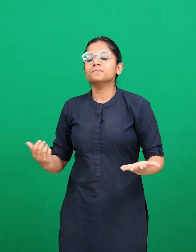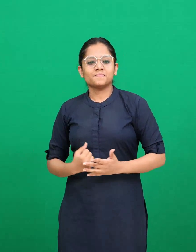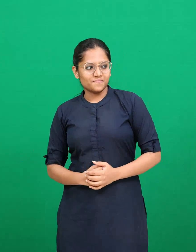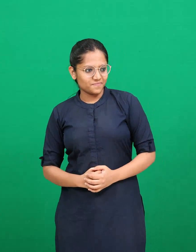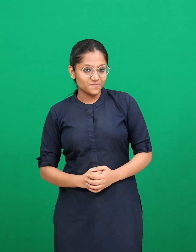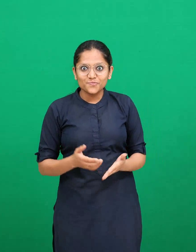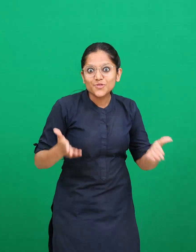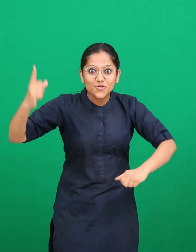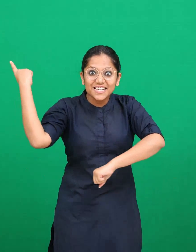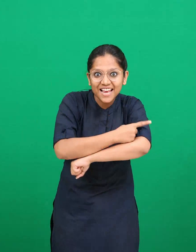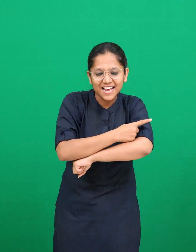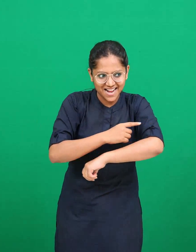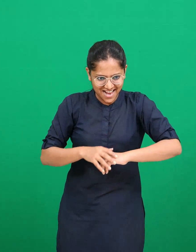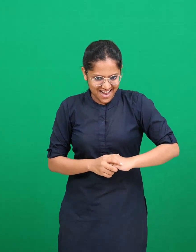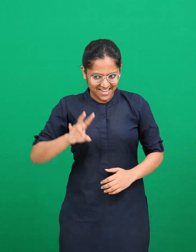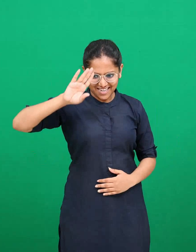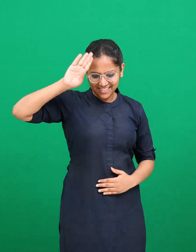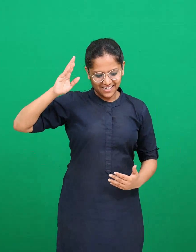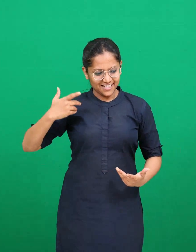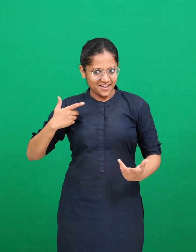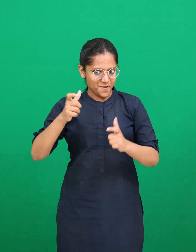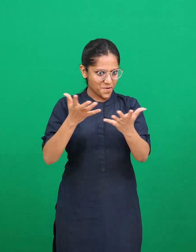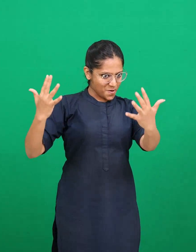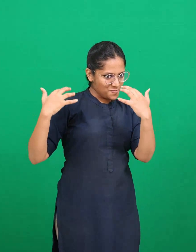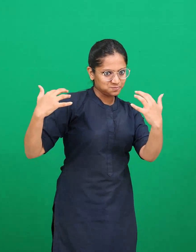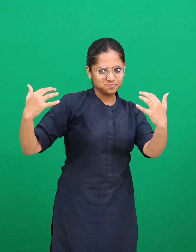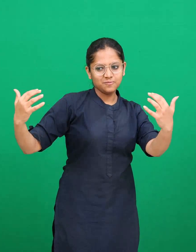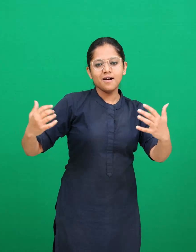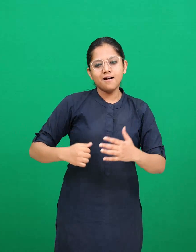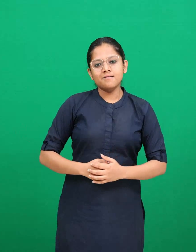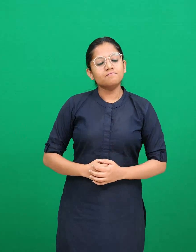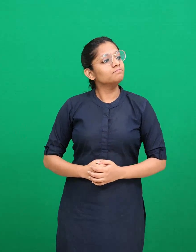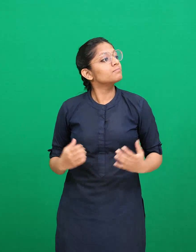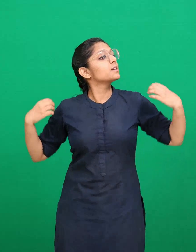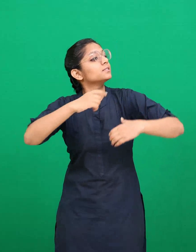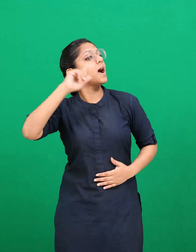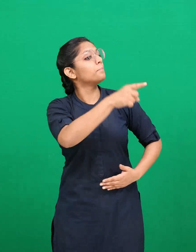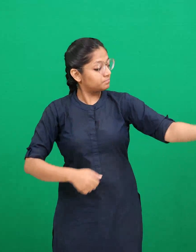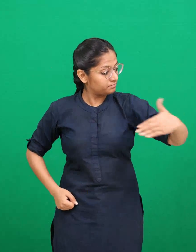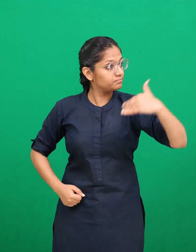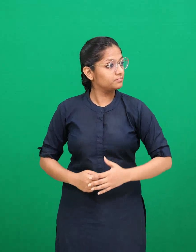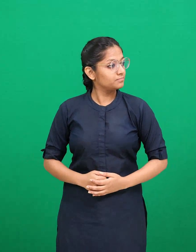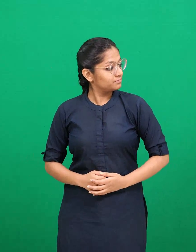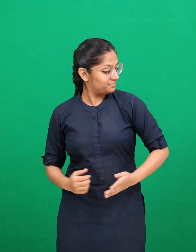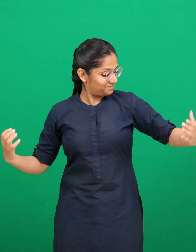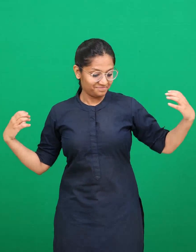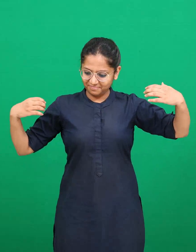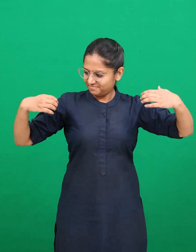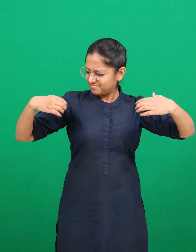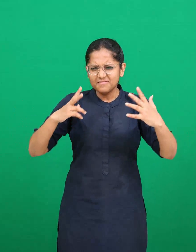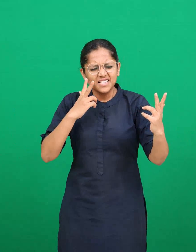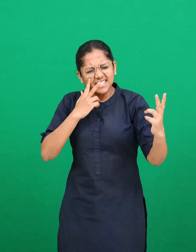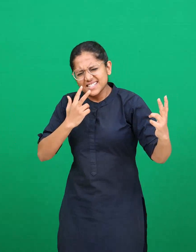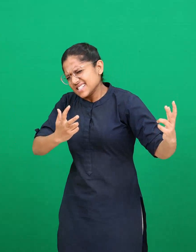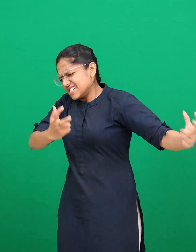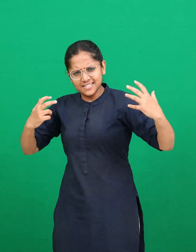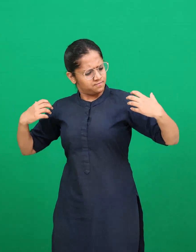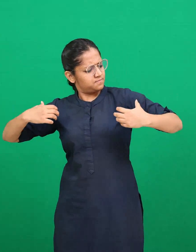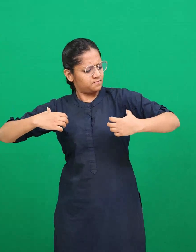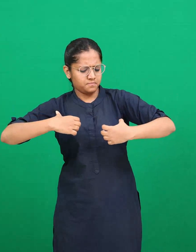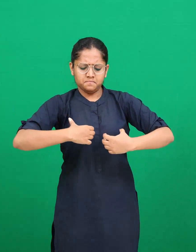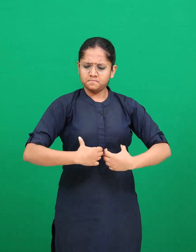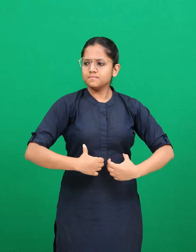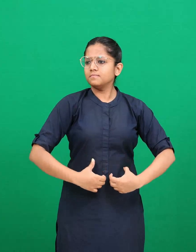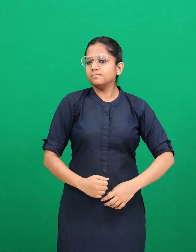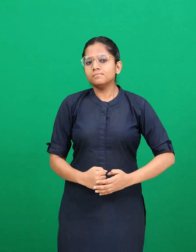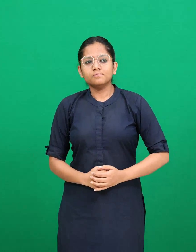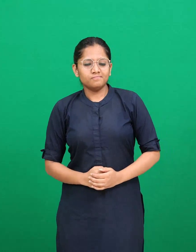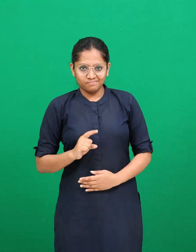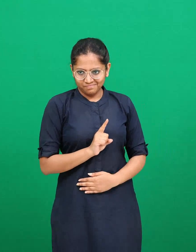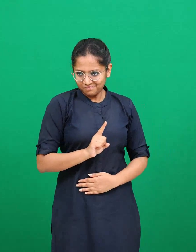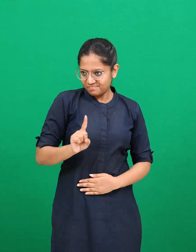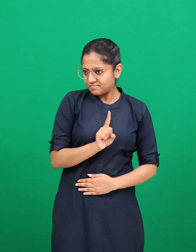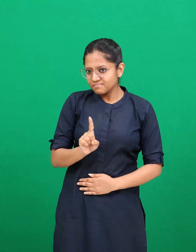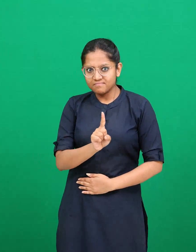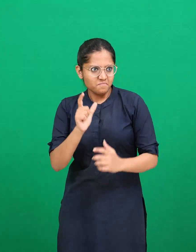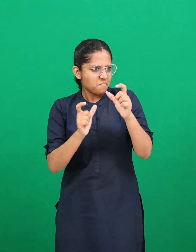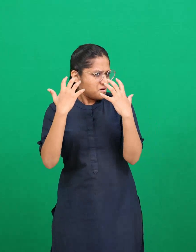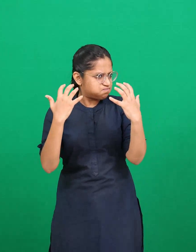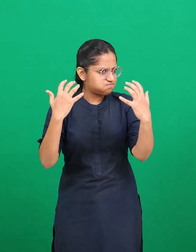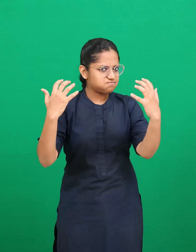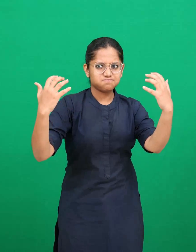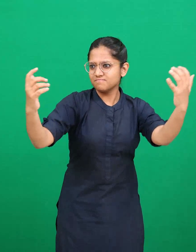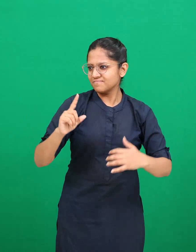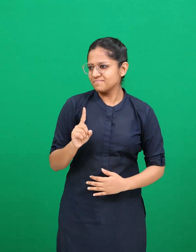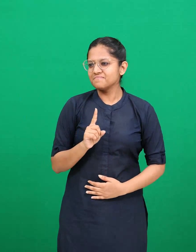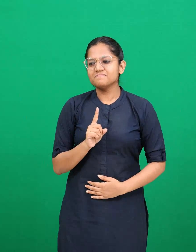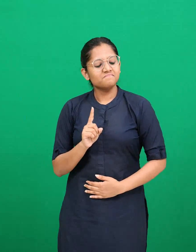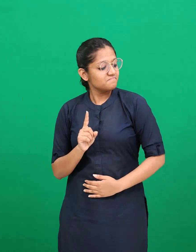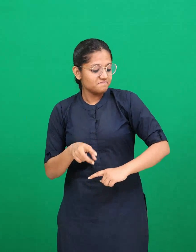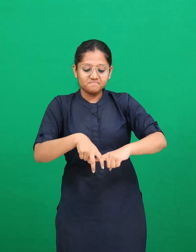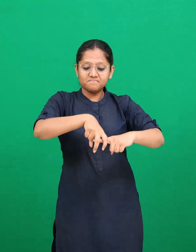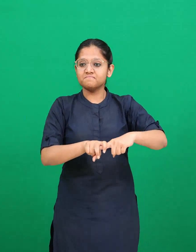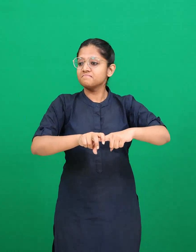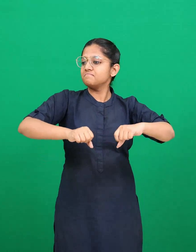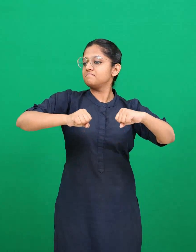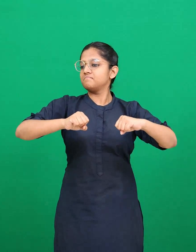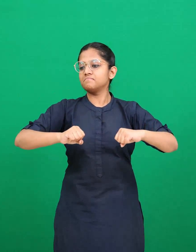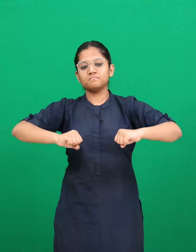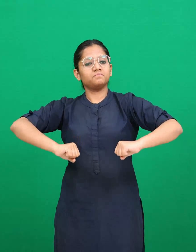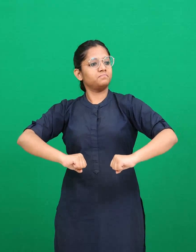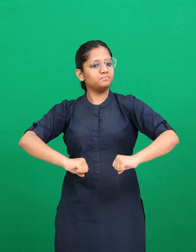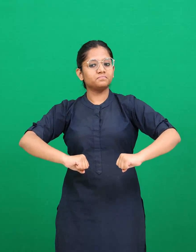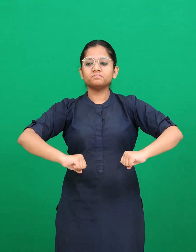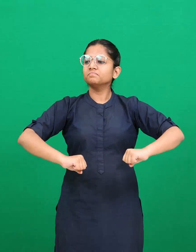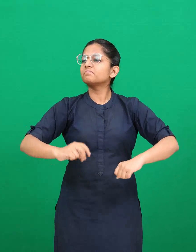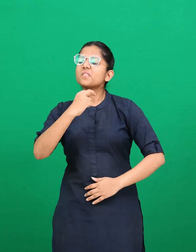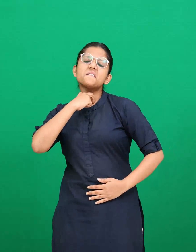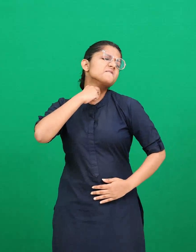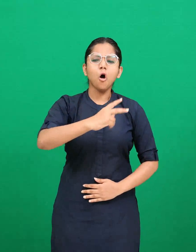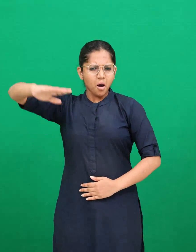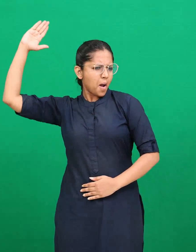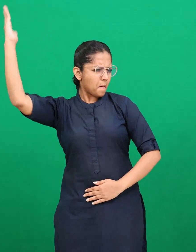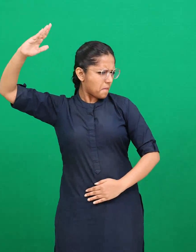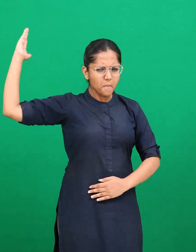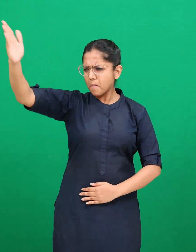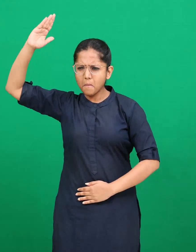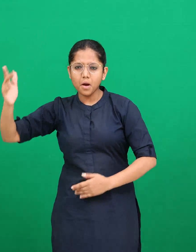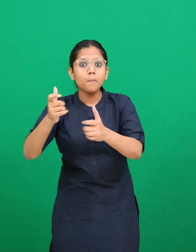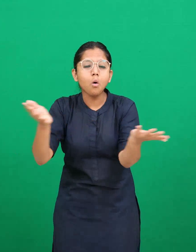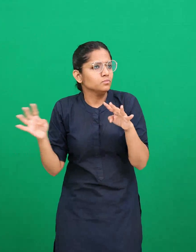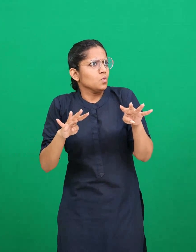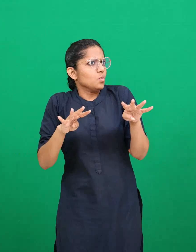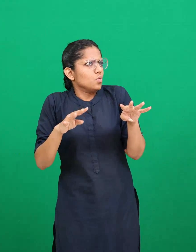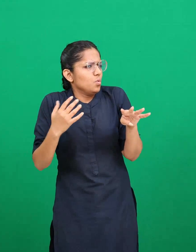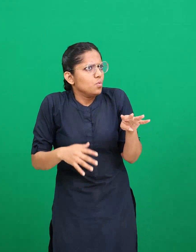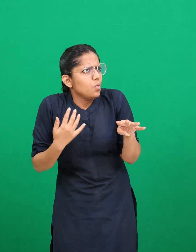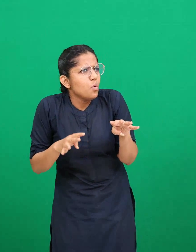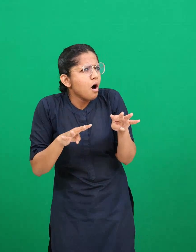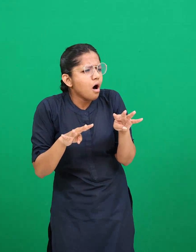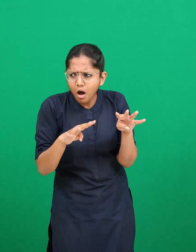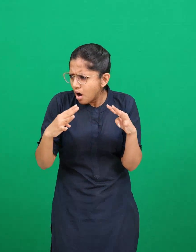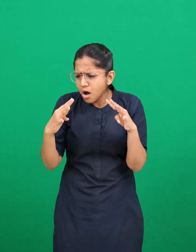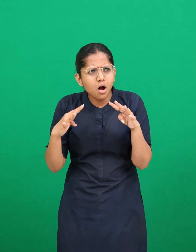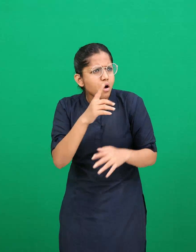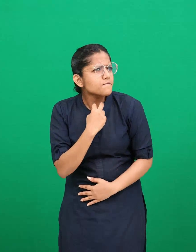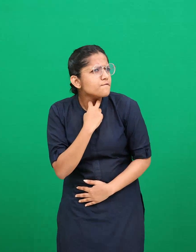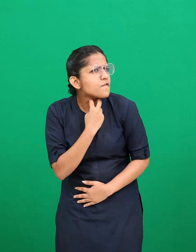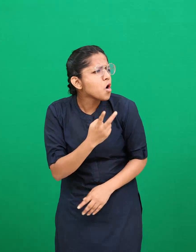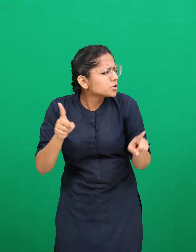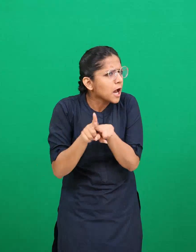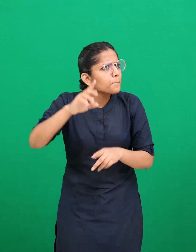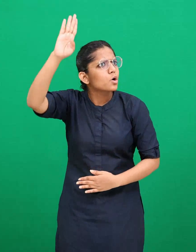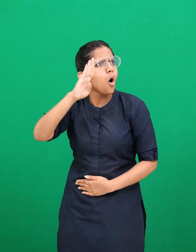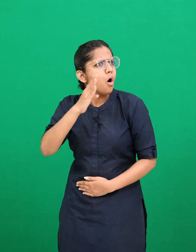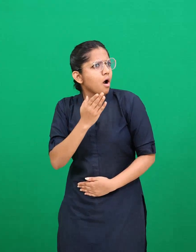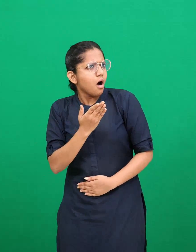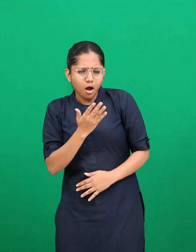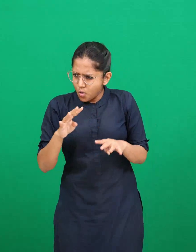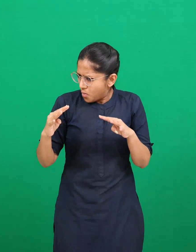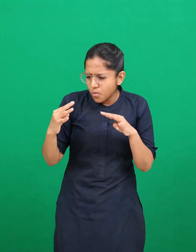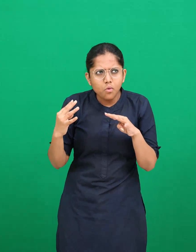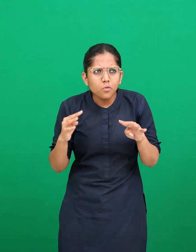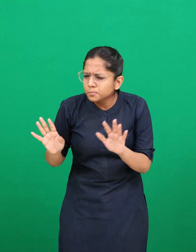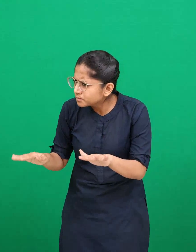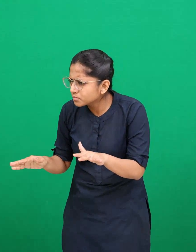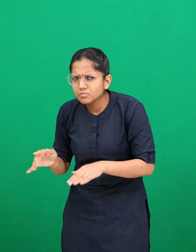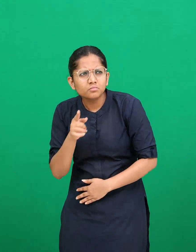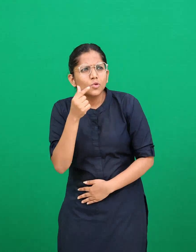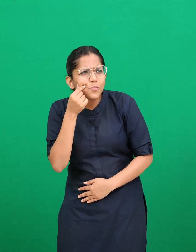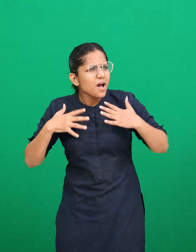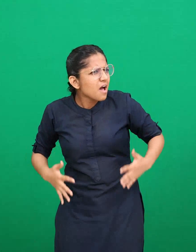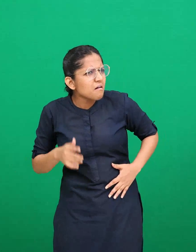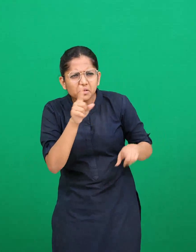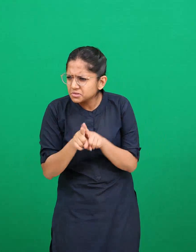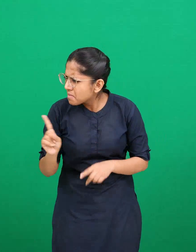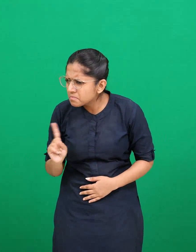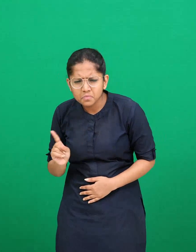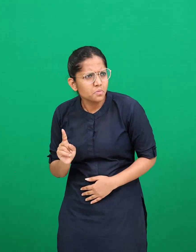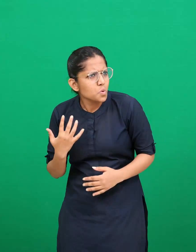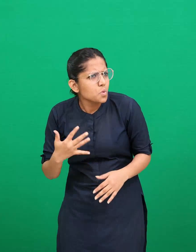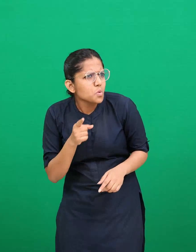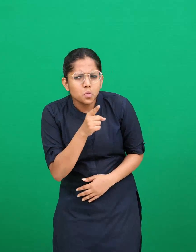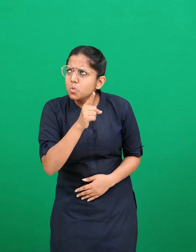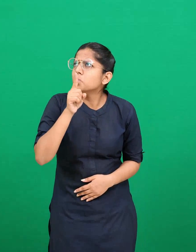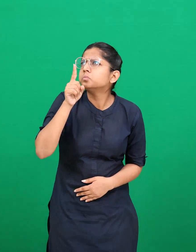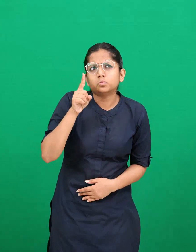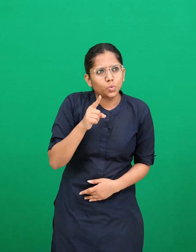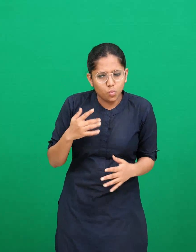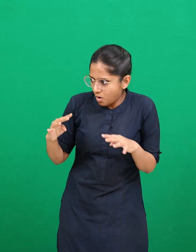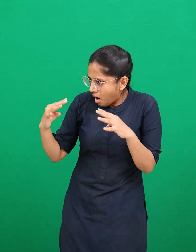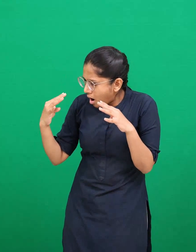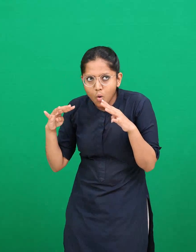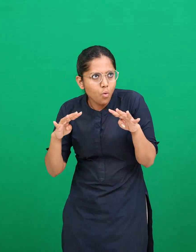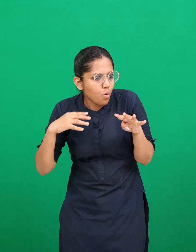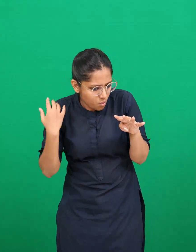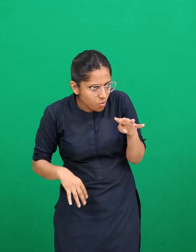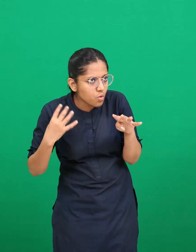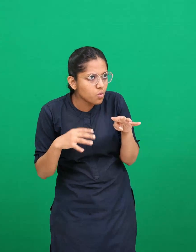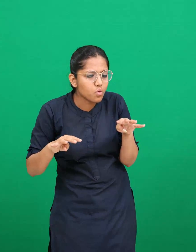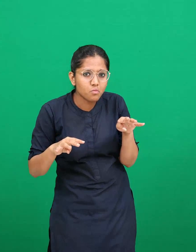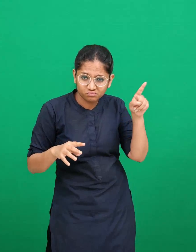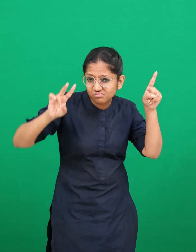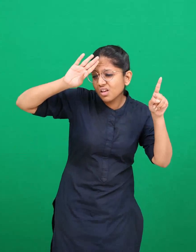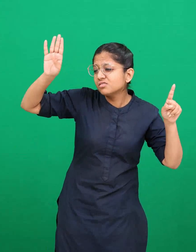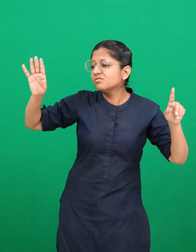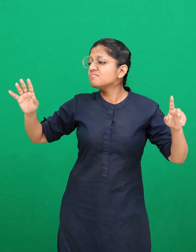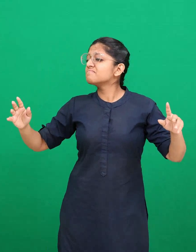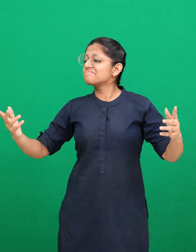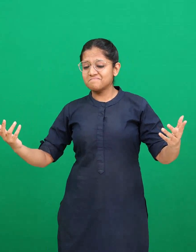On the appointed day, Herod donned his royal robes, sat on his throne, and addressed the people. And they began to shout, "This is the voice of a god, not a man!"